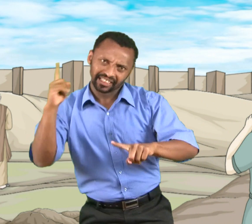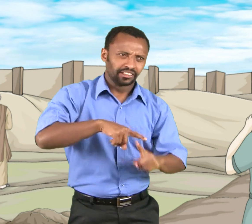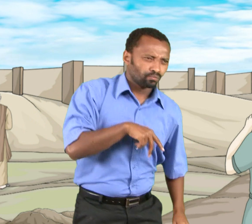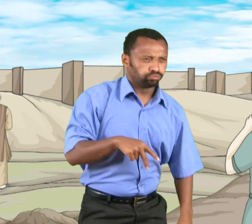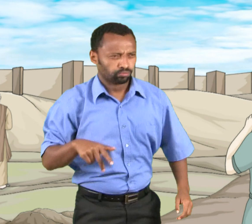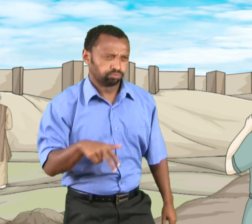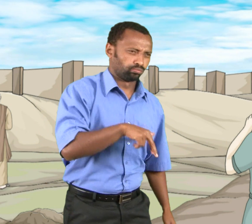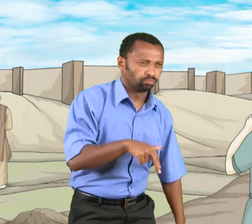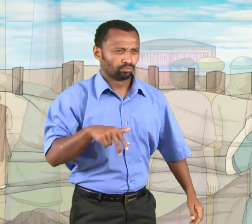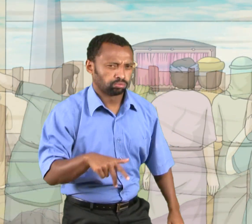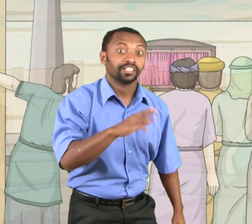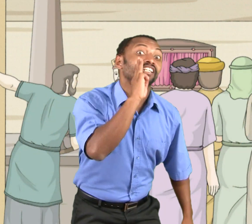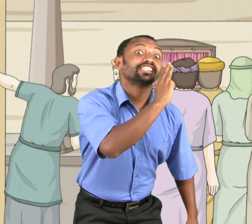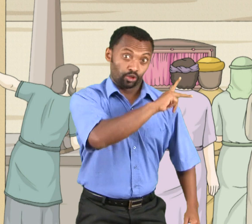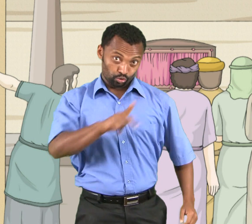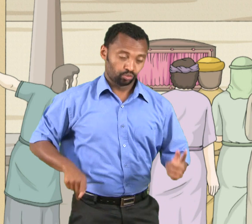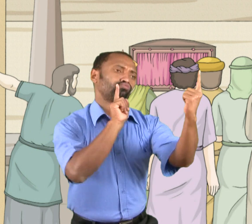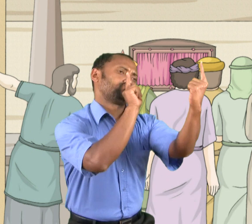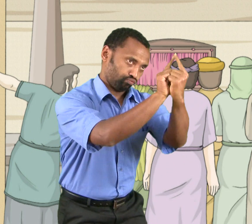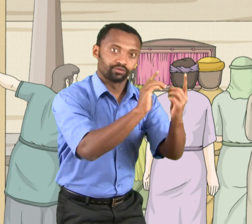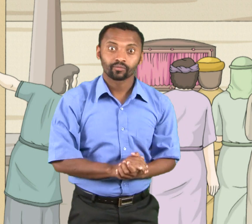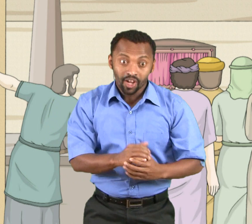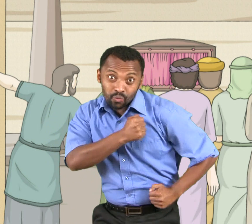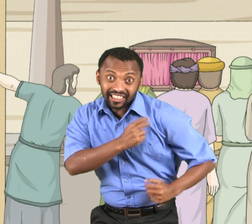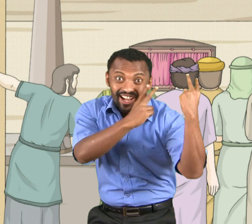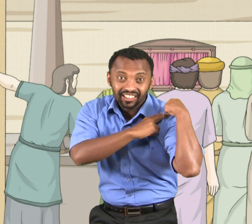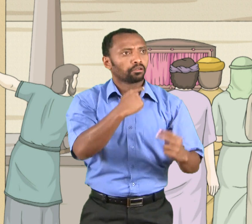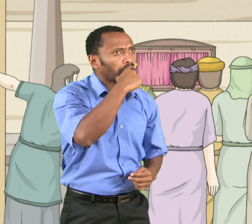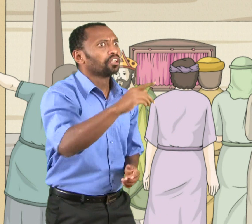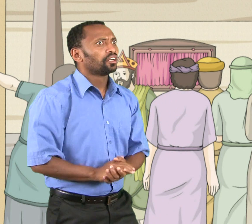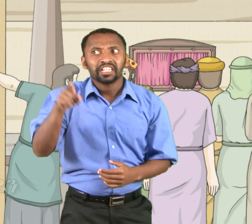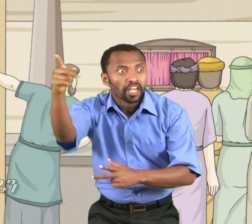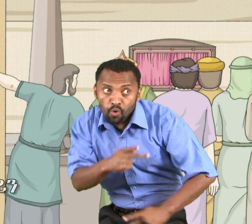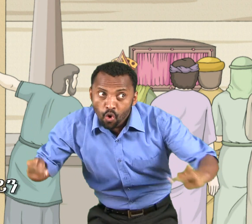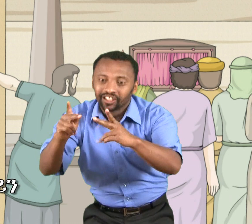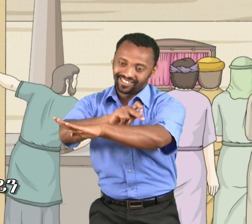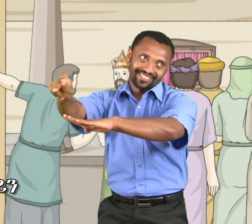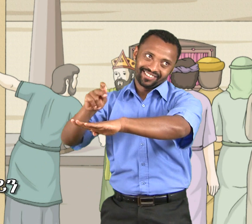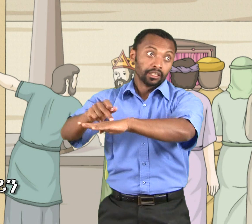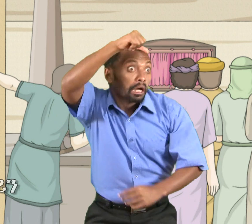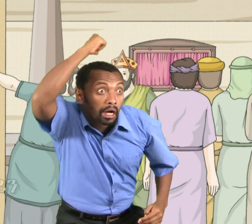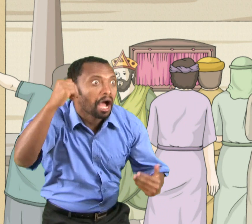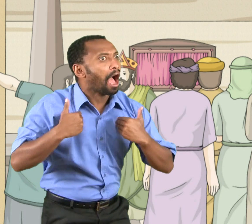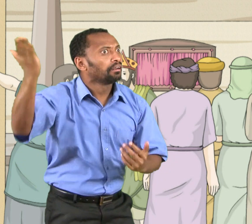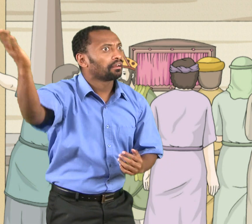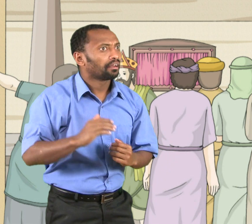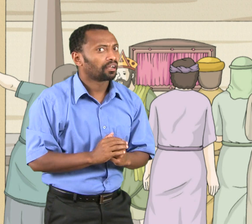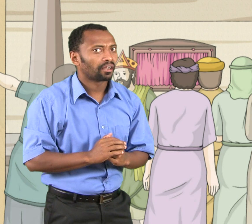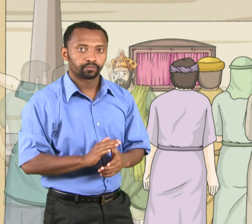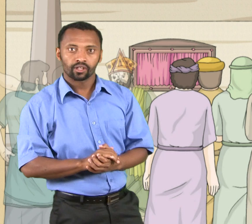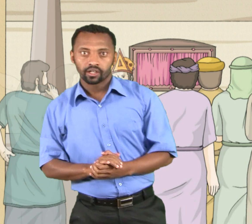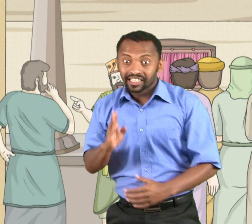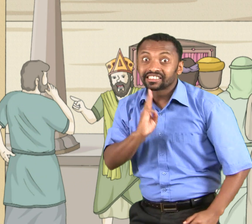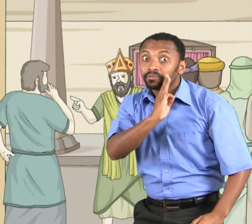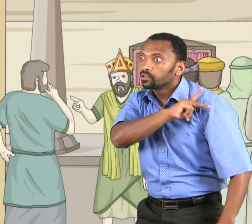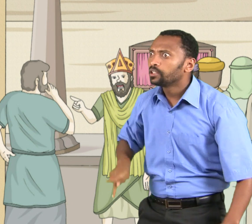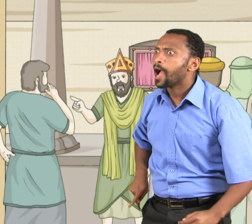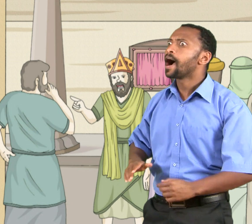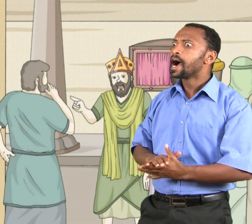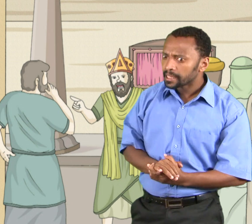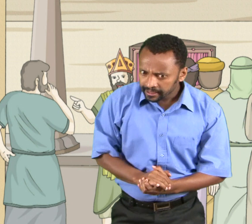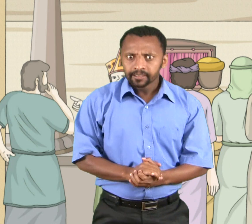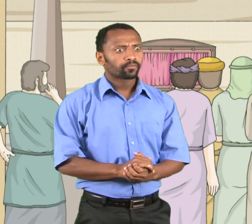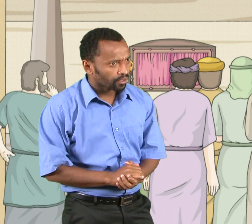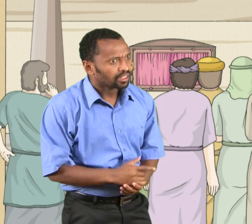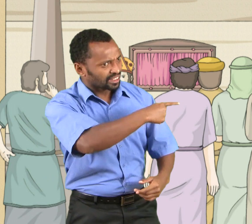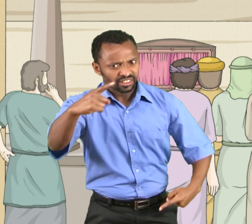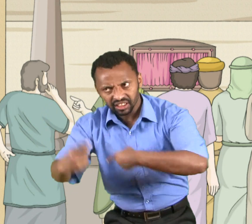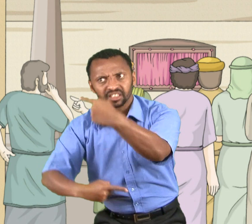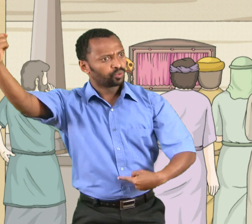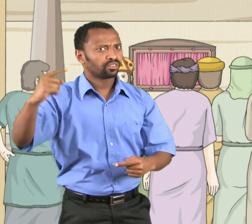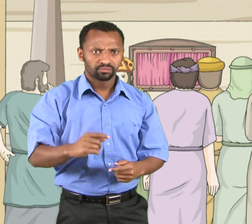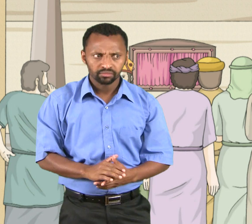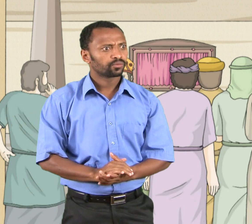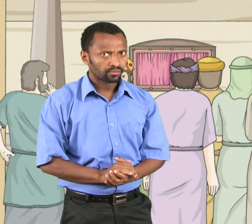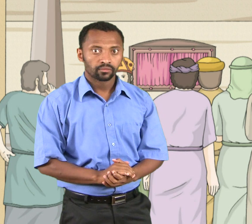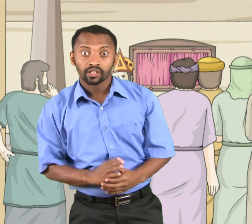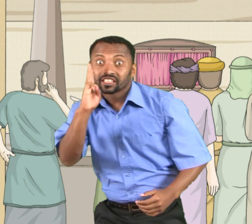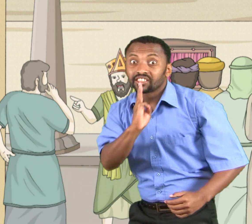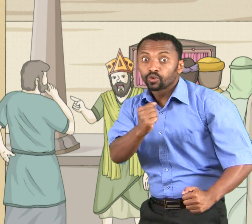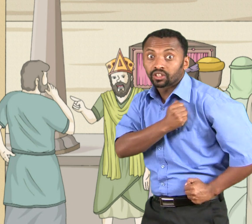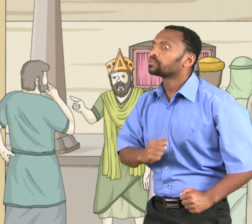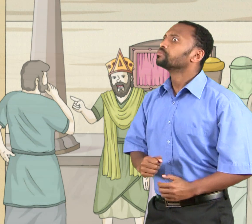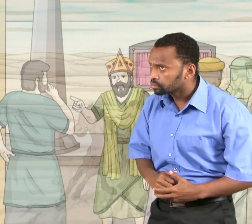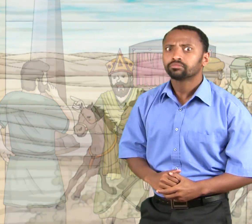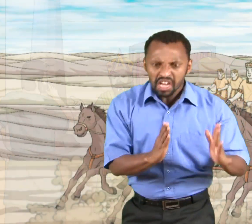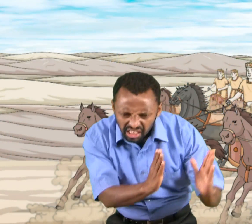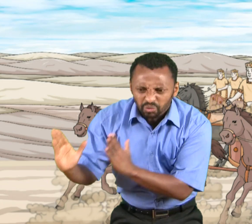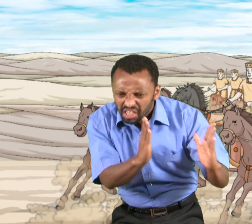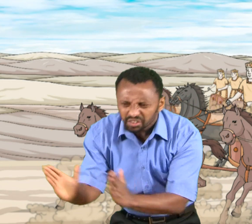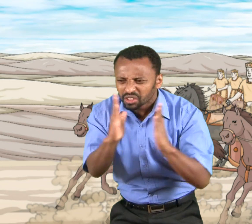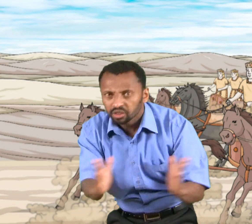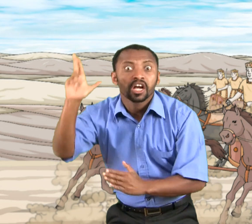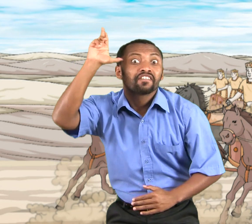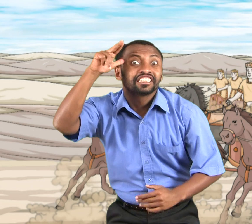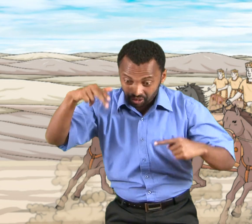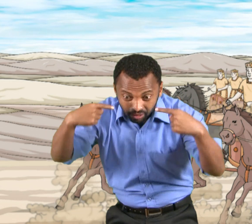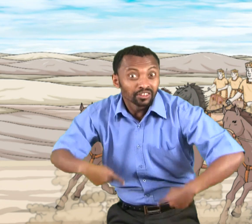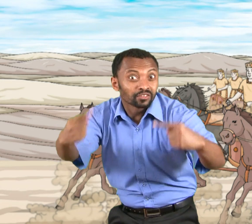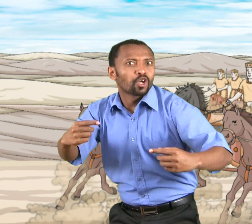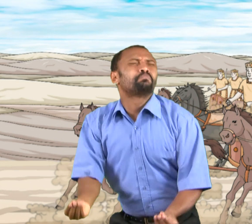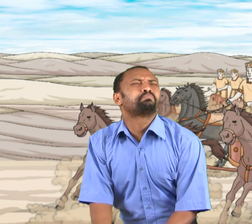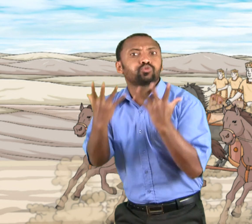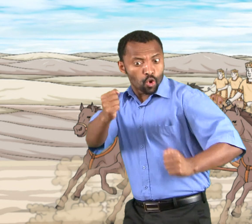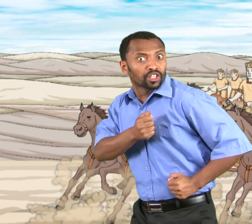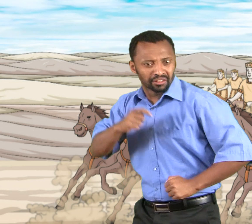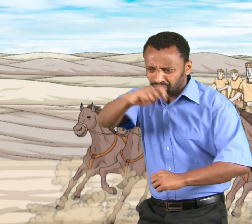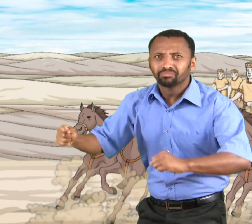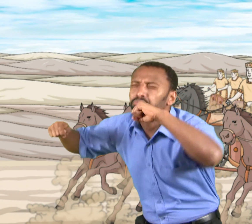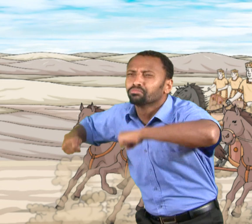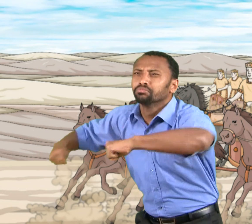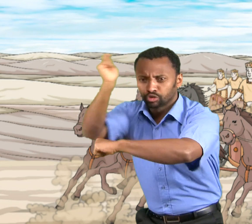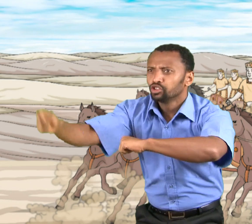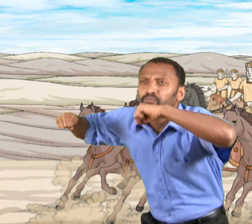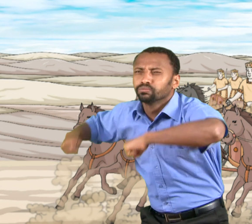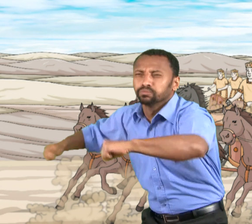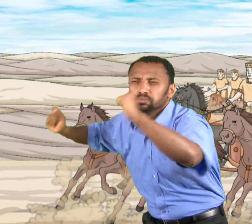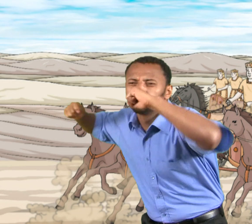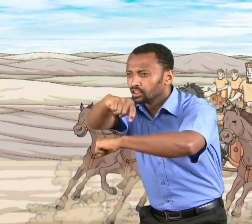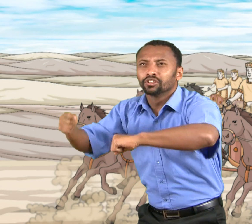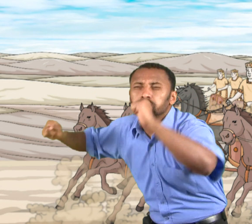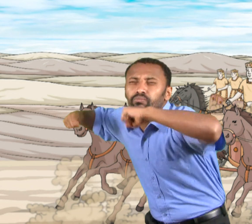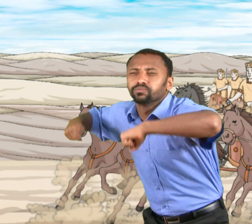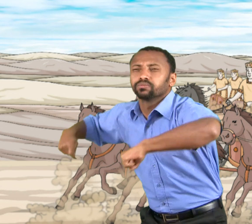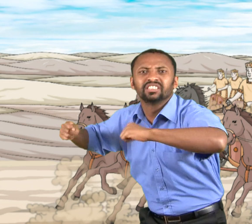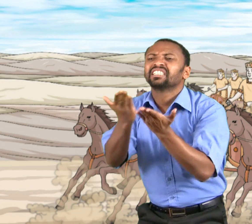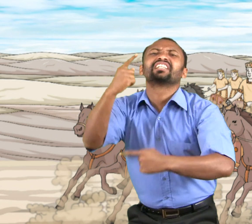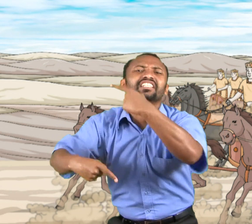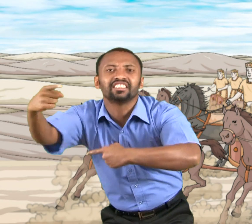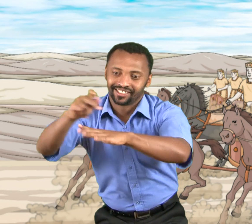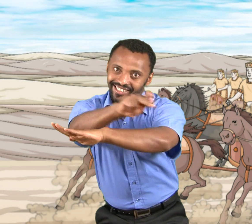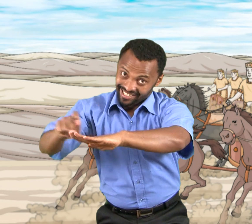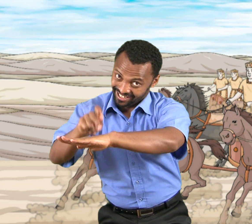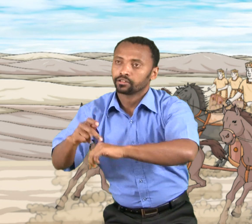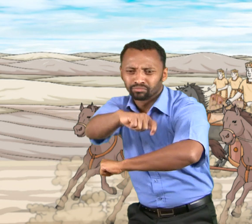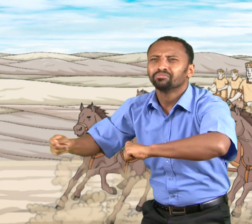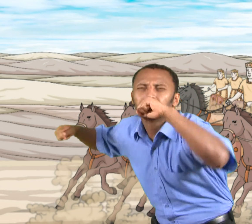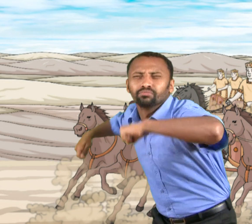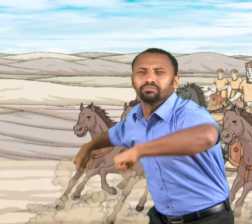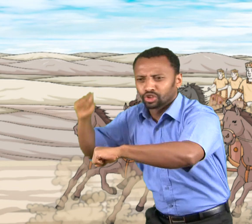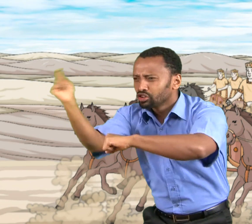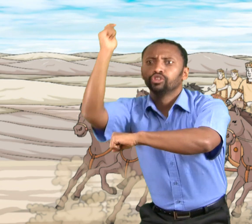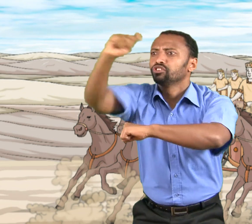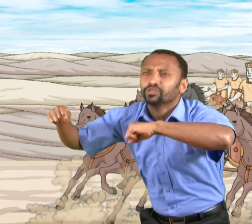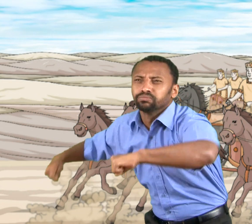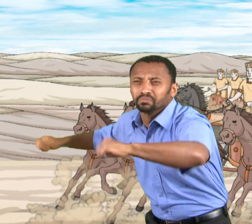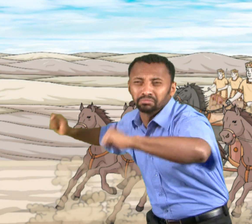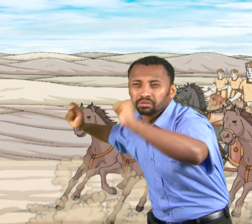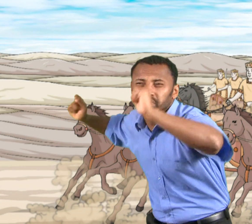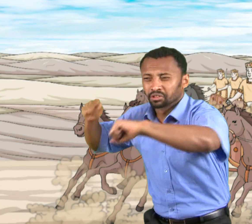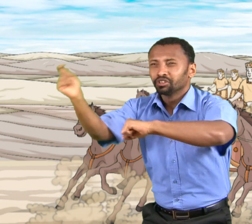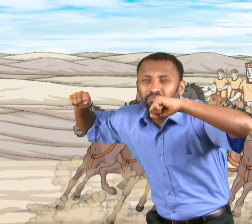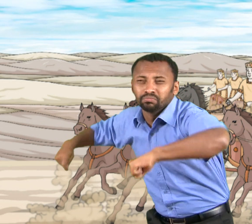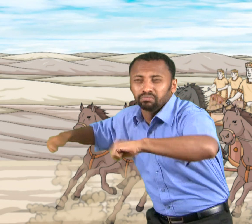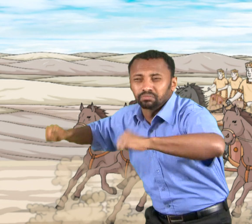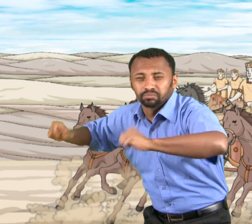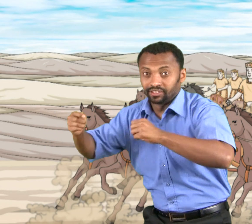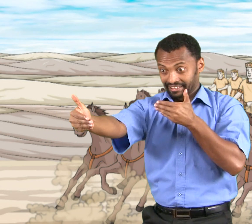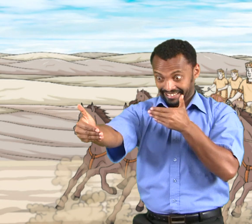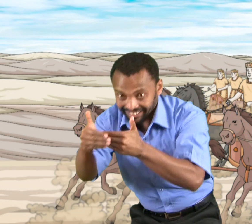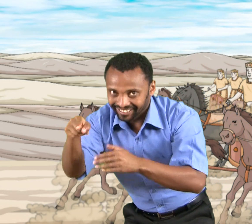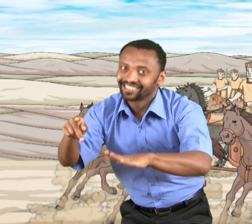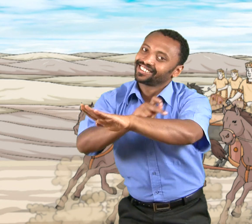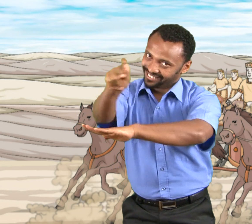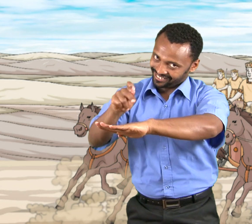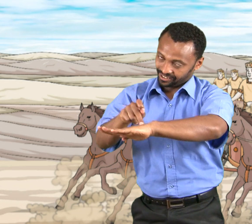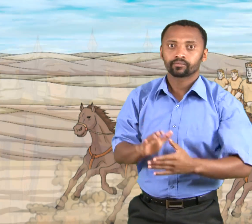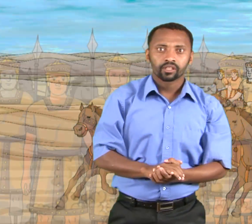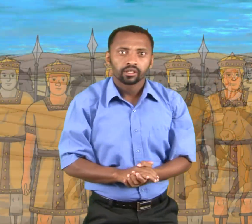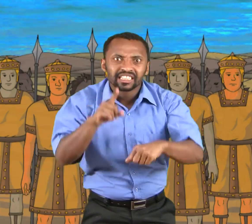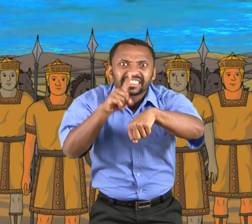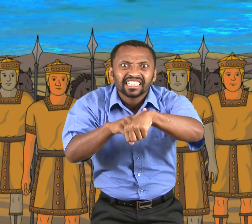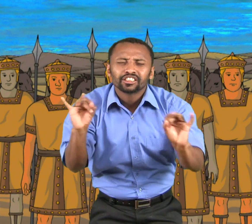On receiving the report, “Elisha is in Dothan,” the king of Aram sent horses, chariots, and a great army.